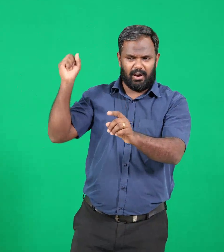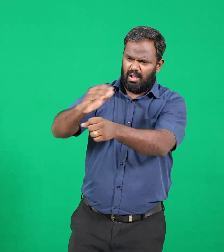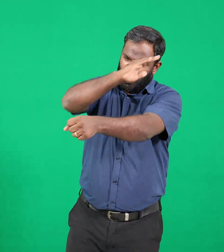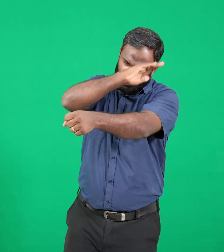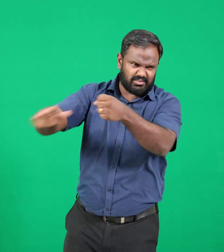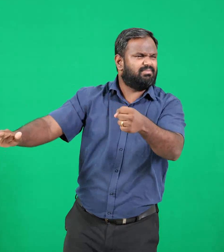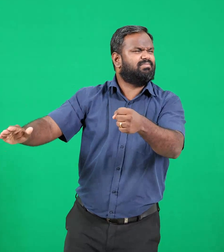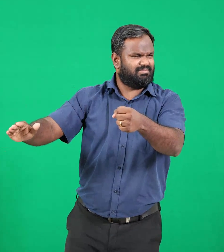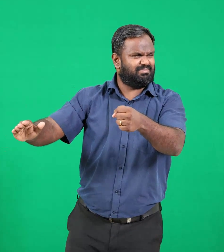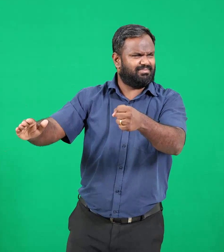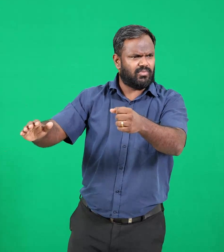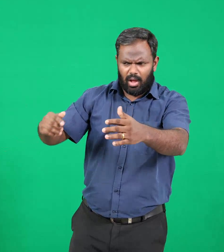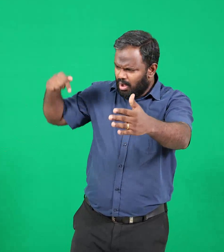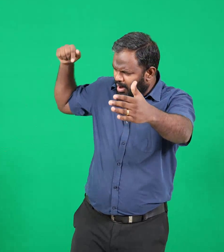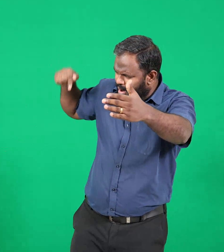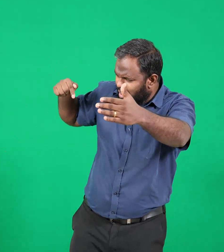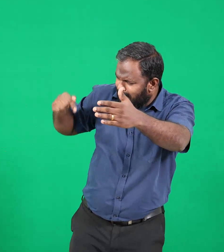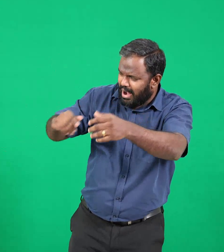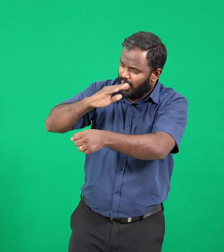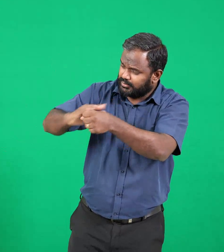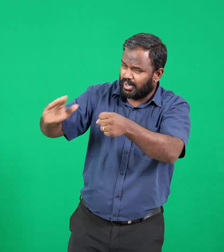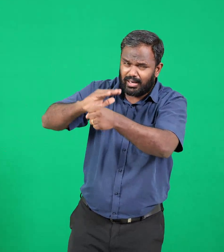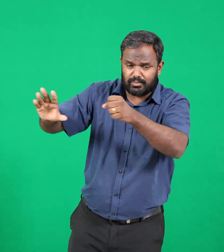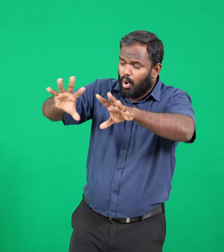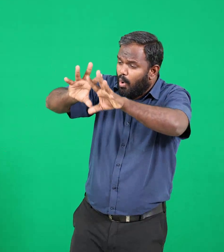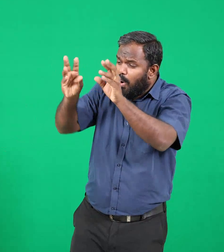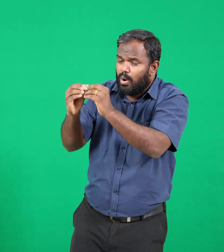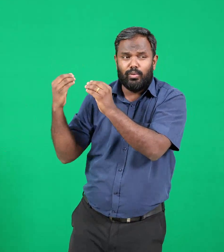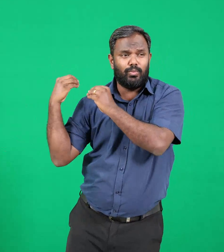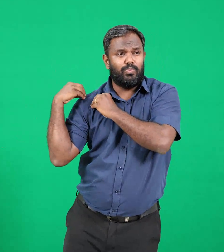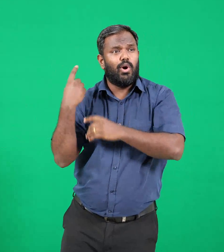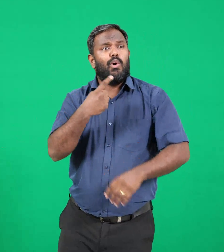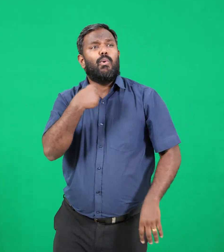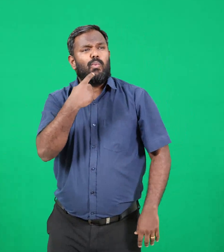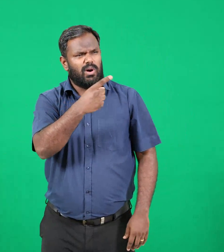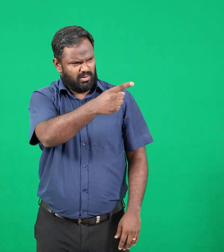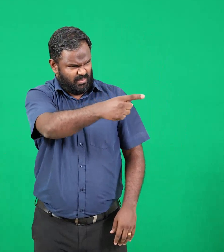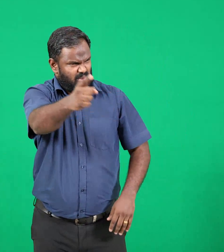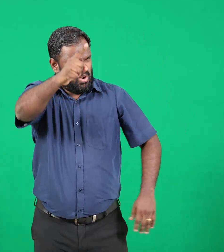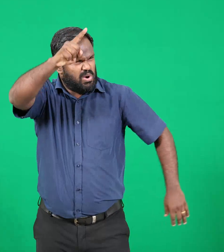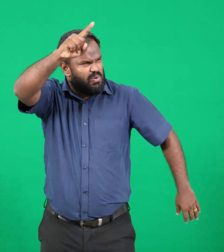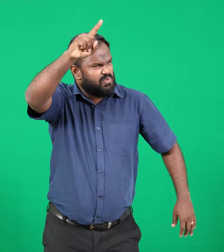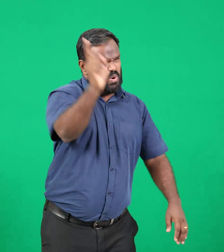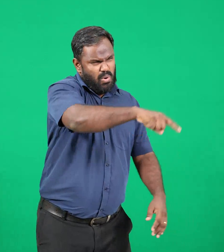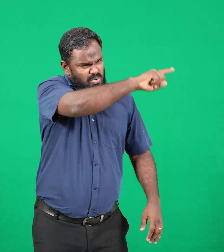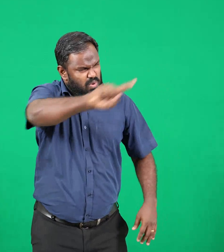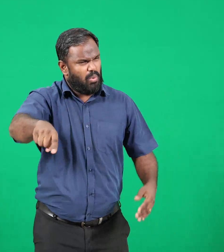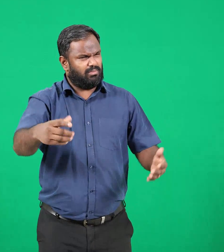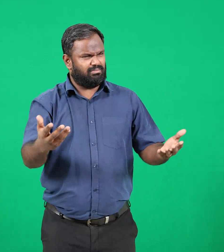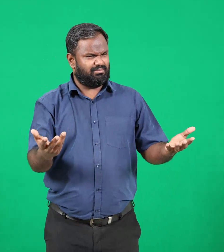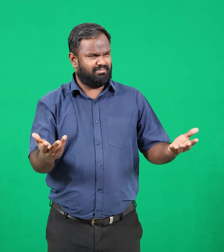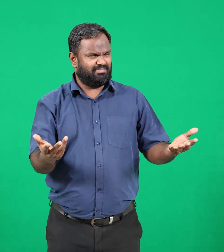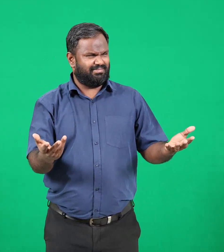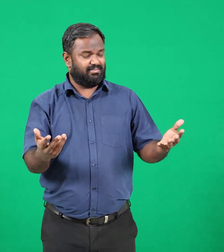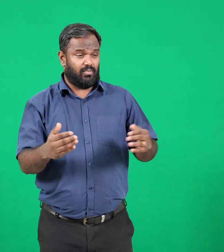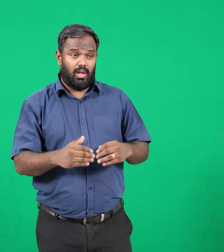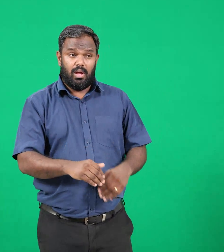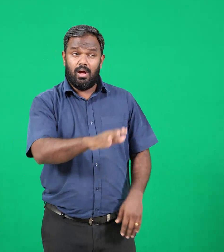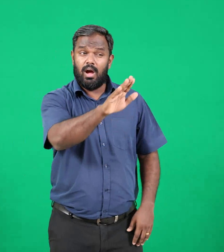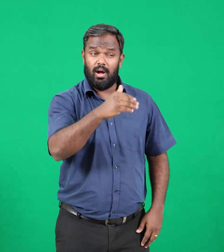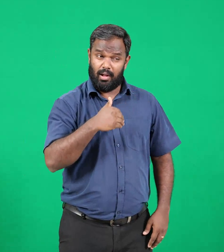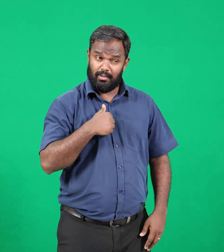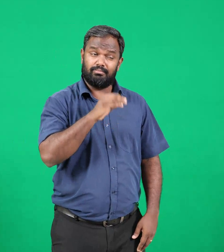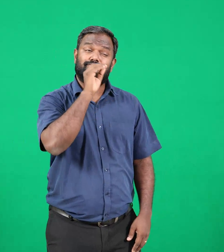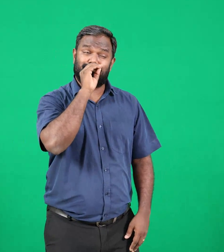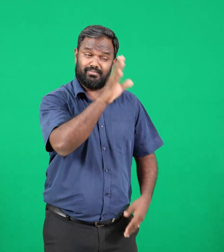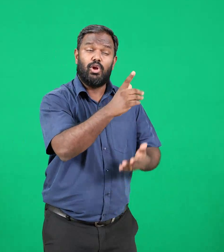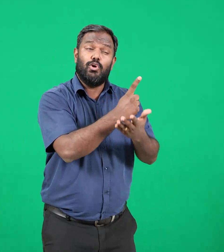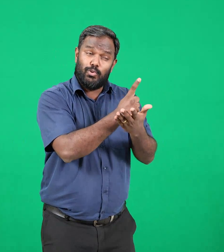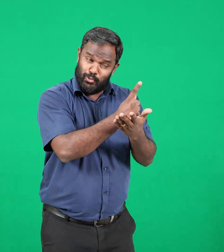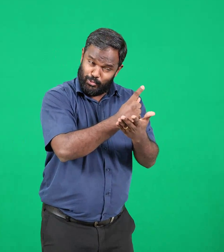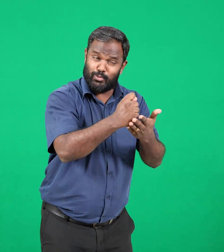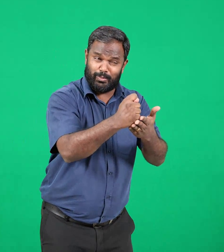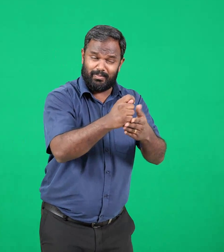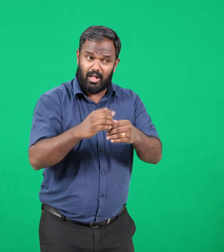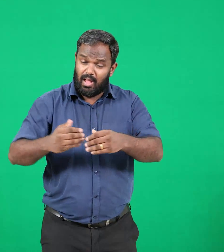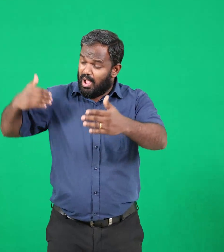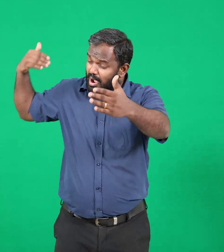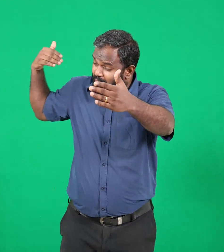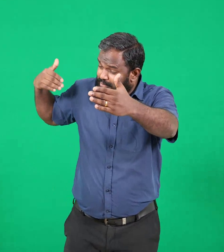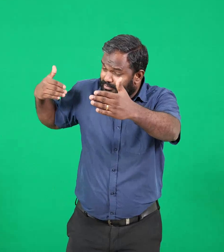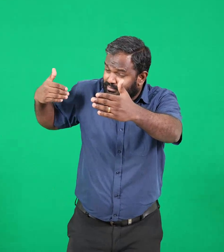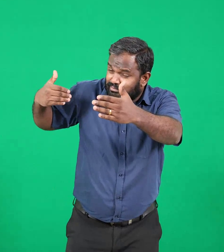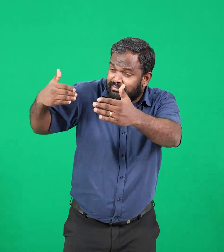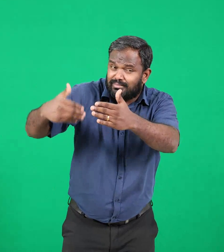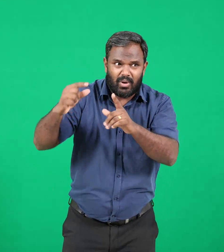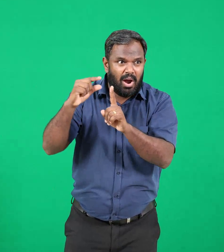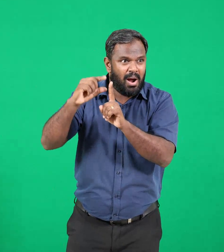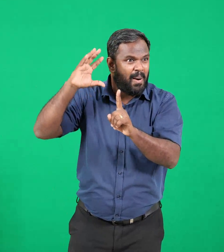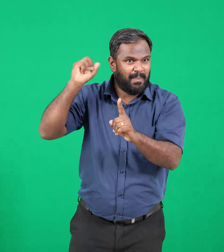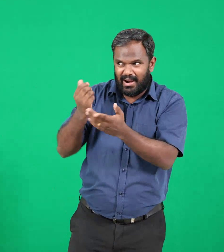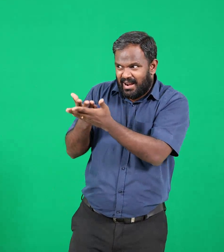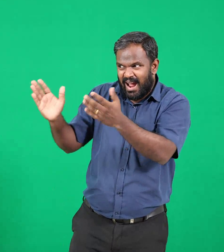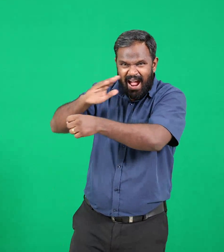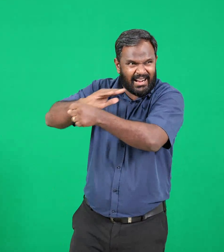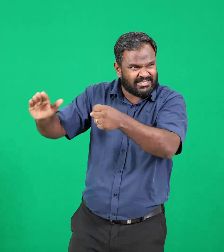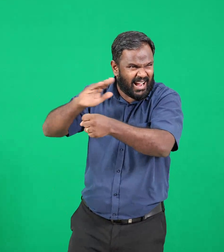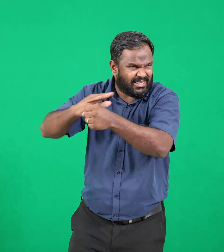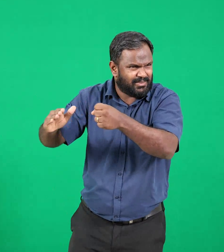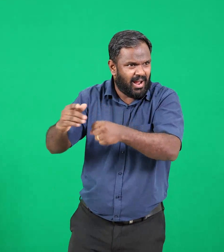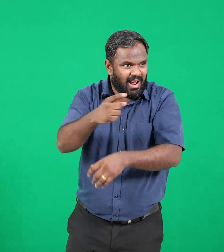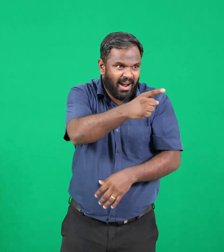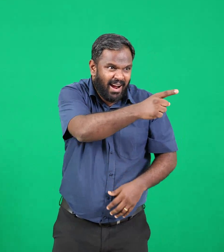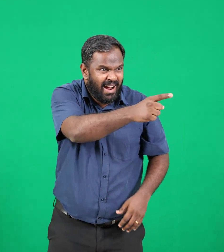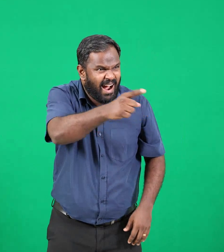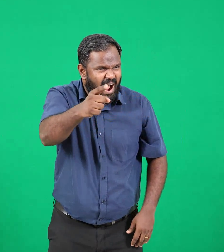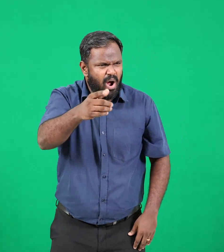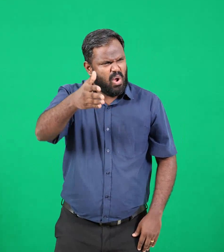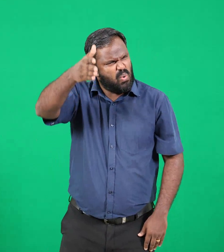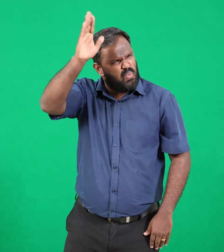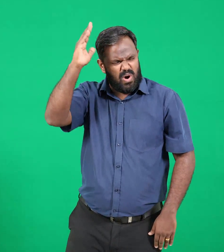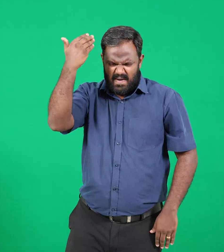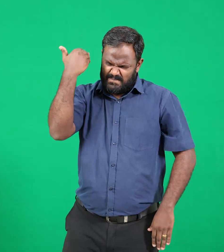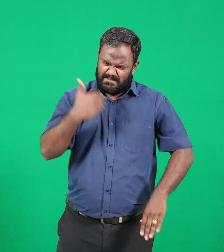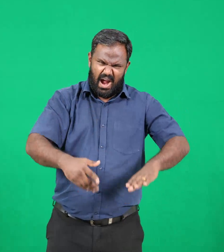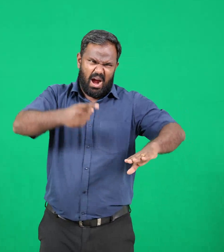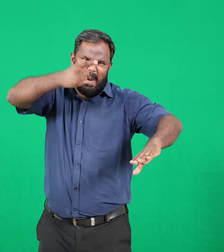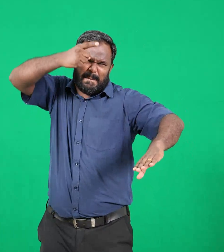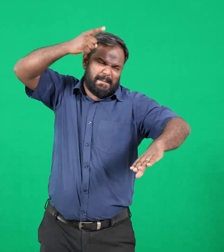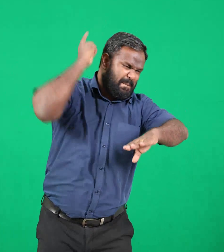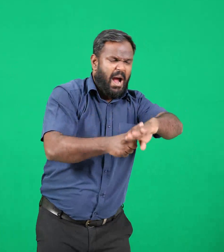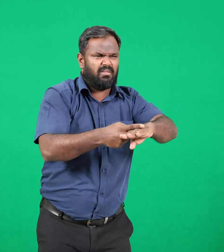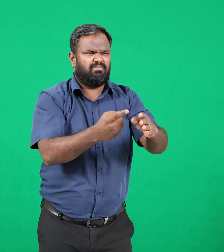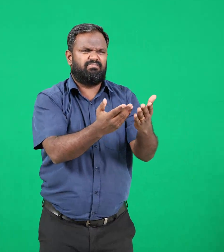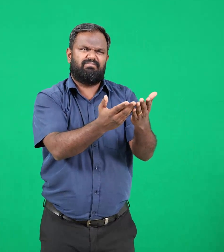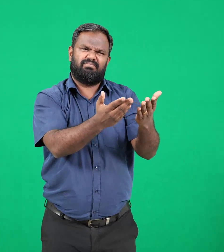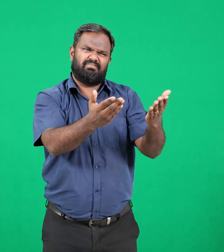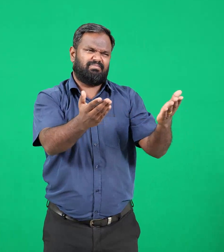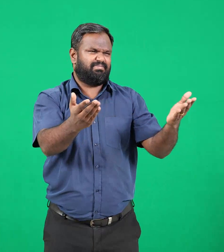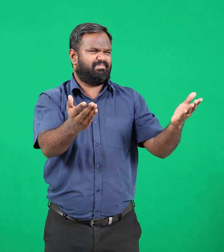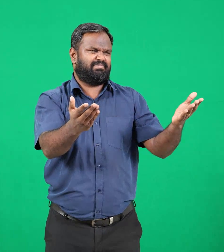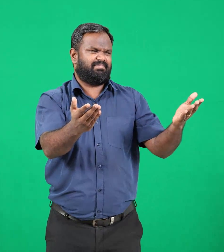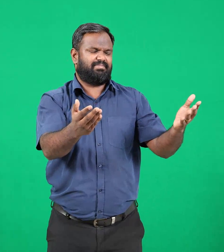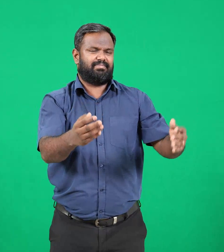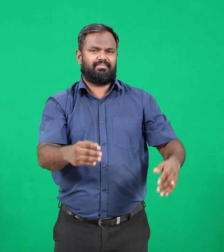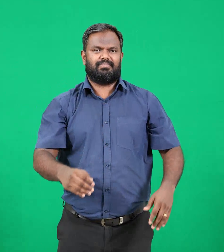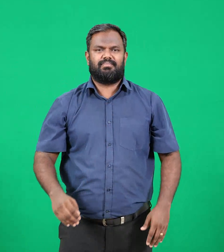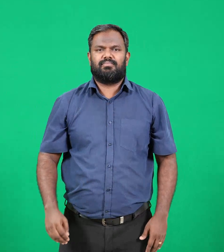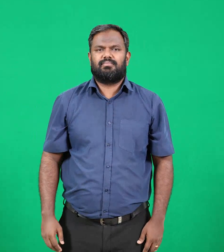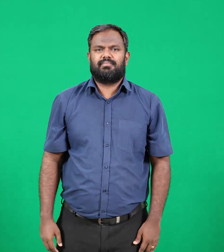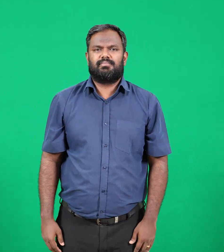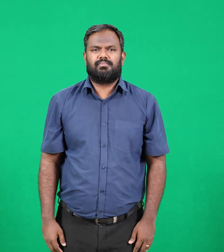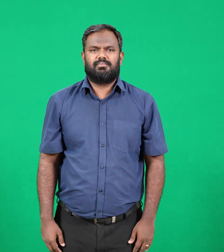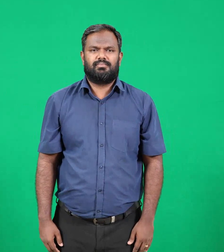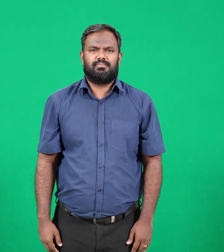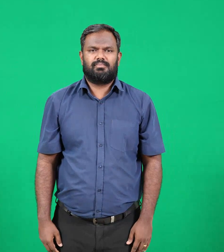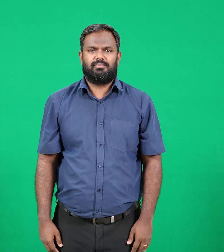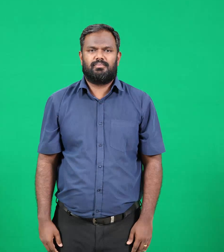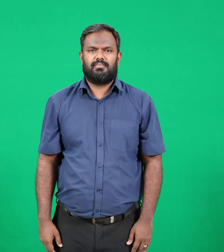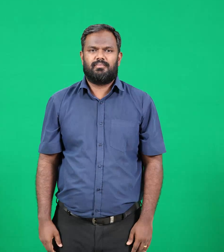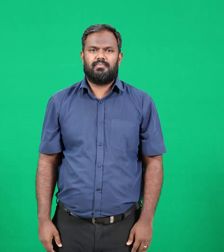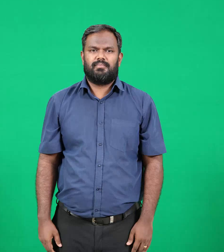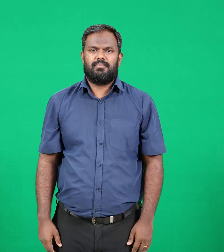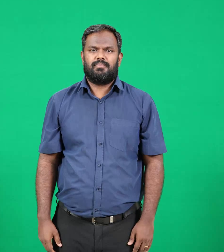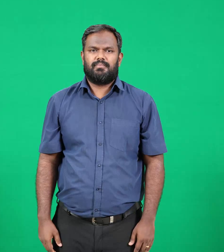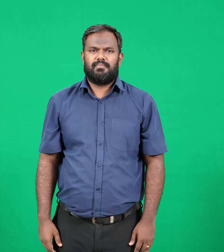Truly I tell you, all these things will come upon this generation.